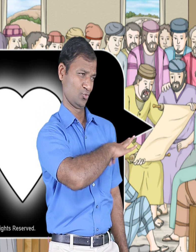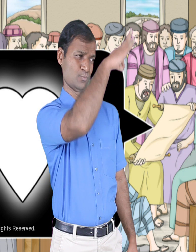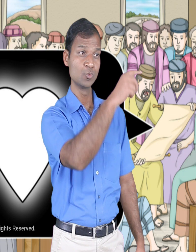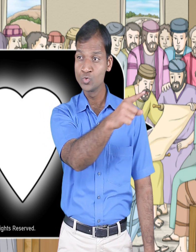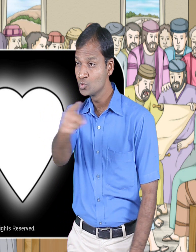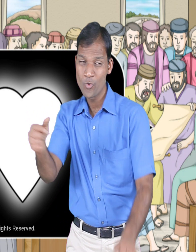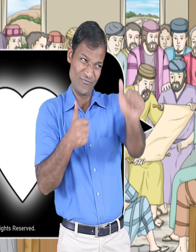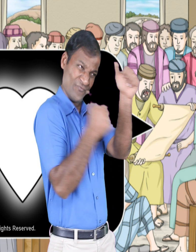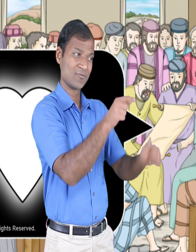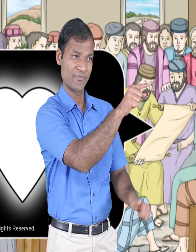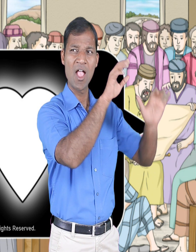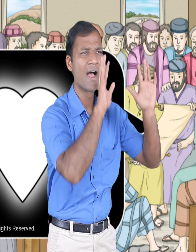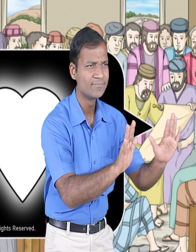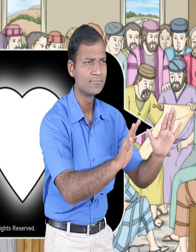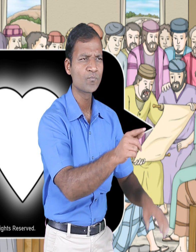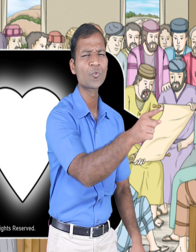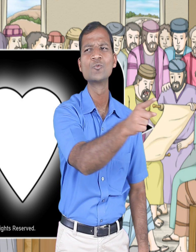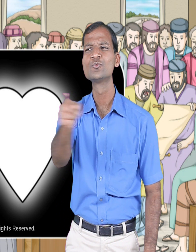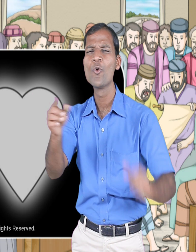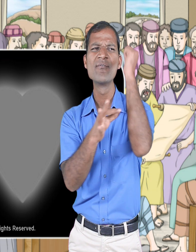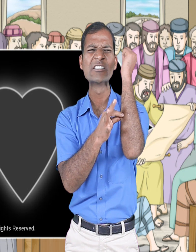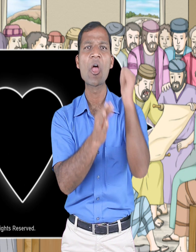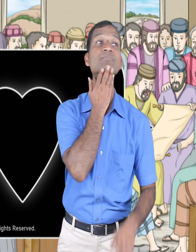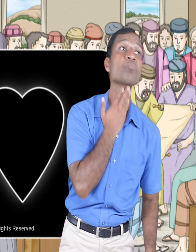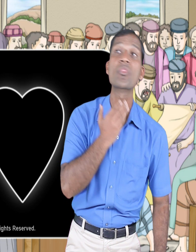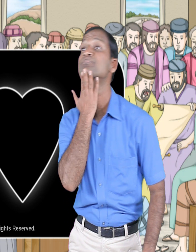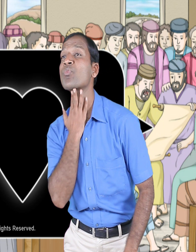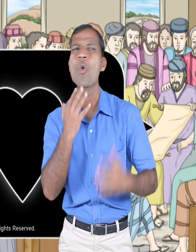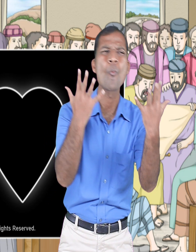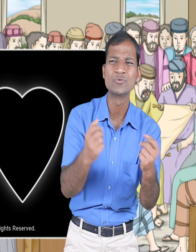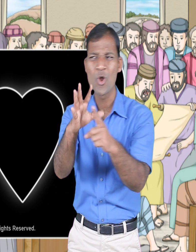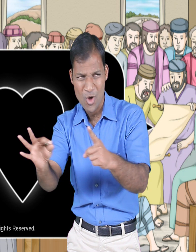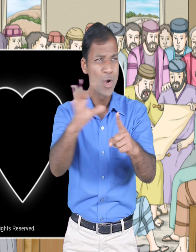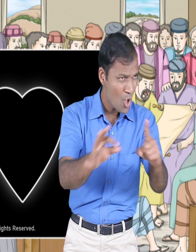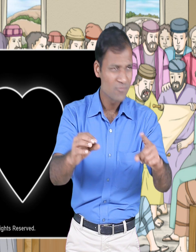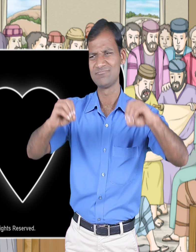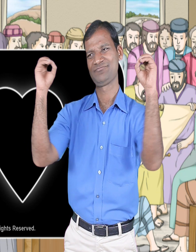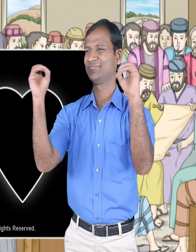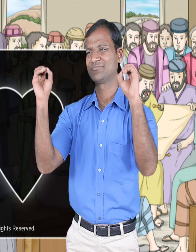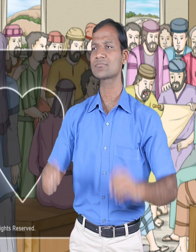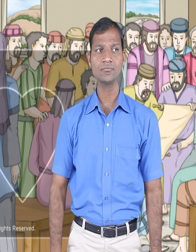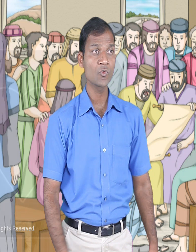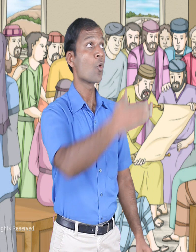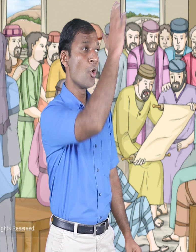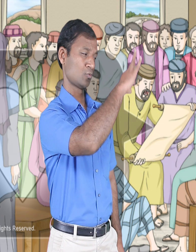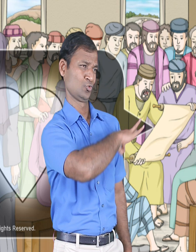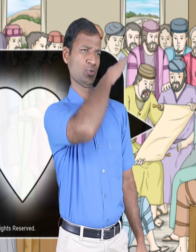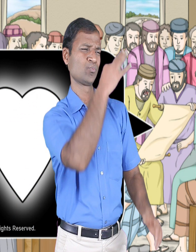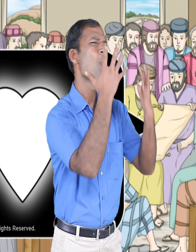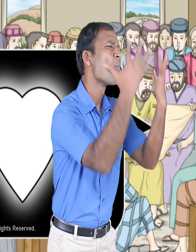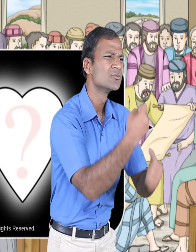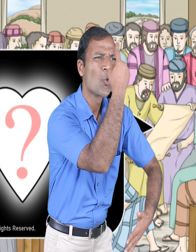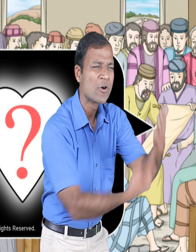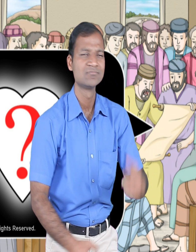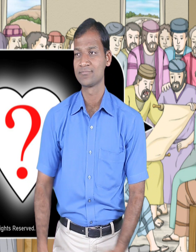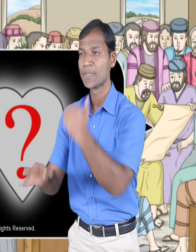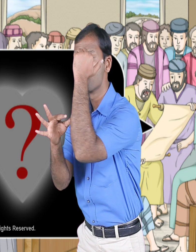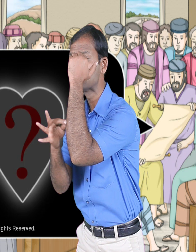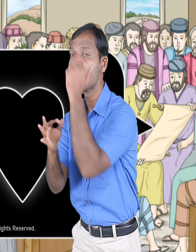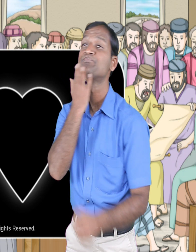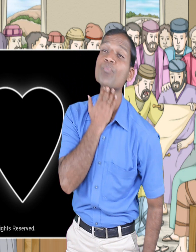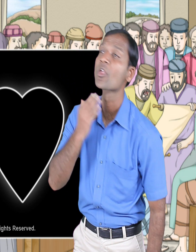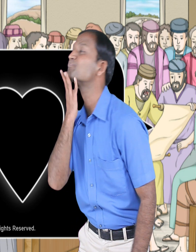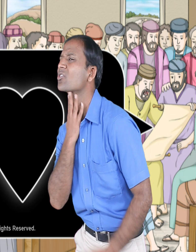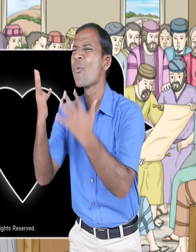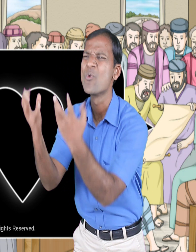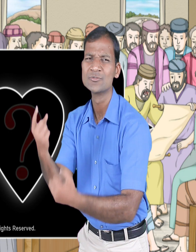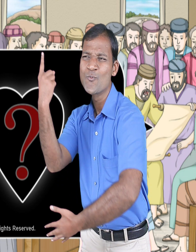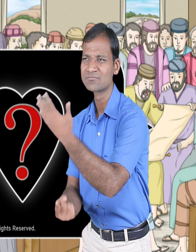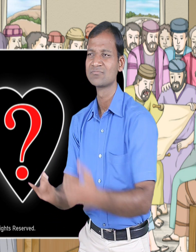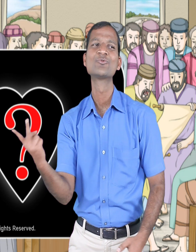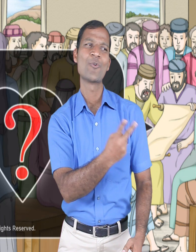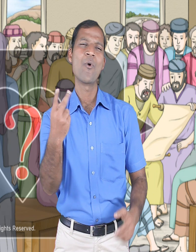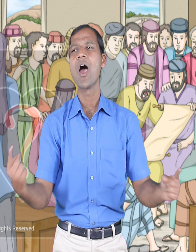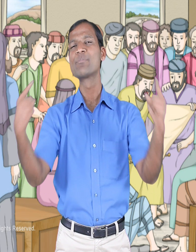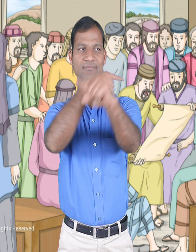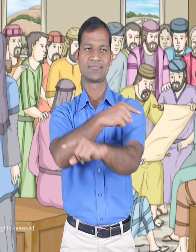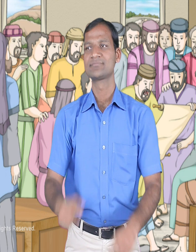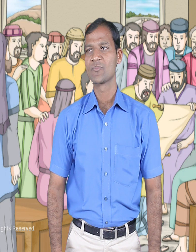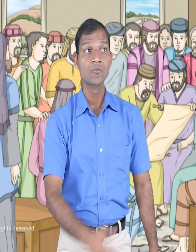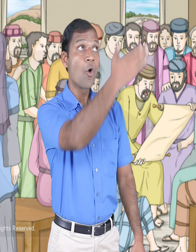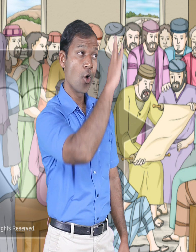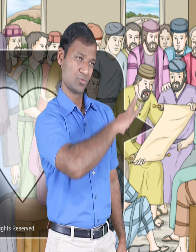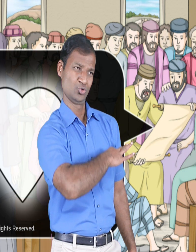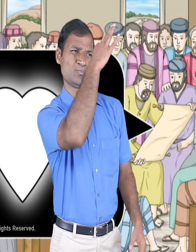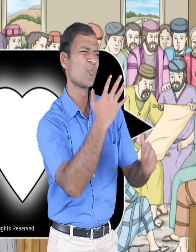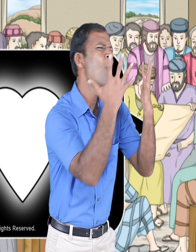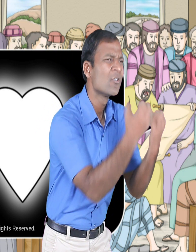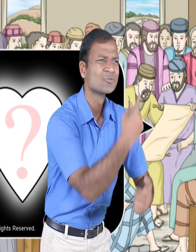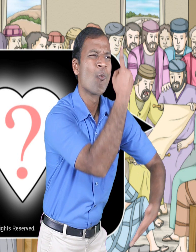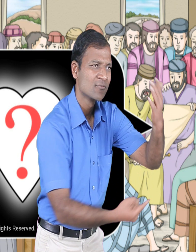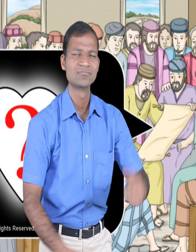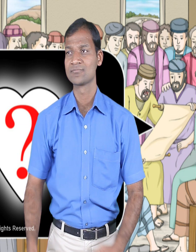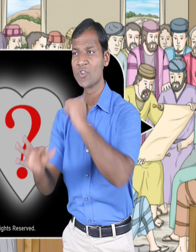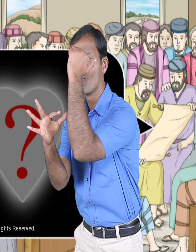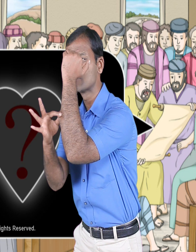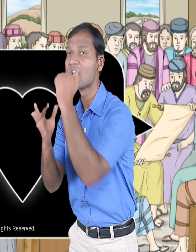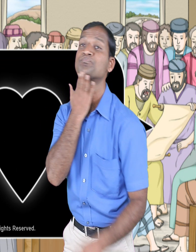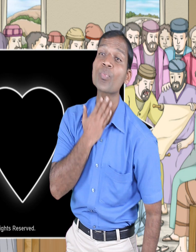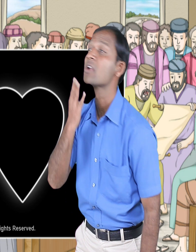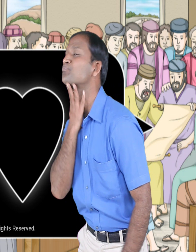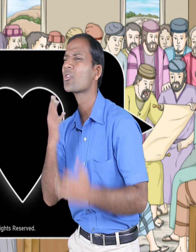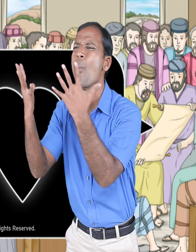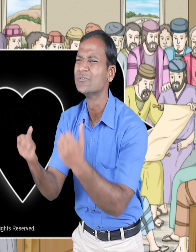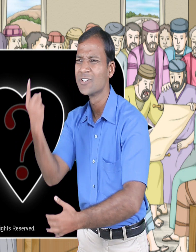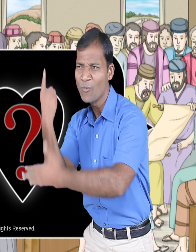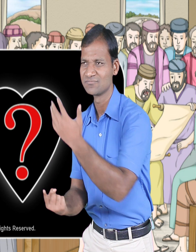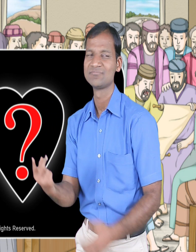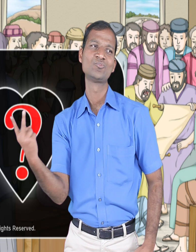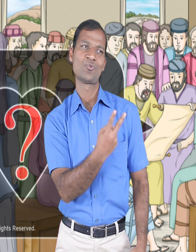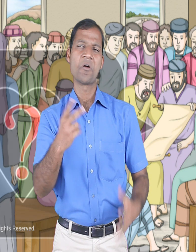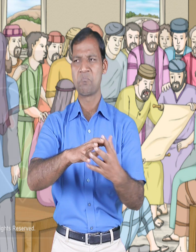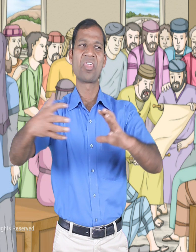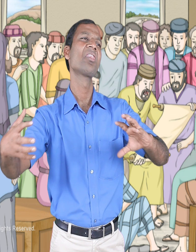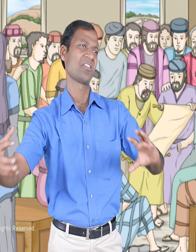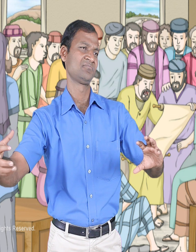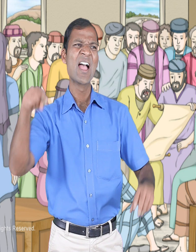For the flesh craves what is contrary to the Spirit, and the Spirit what is contrary to the flesh.